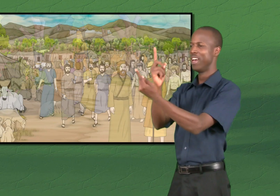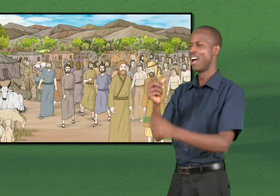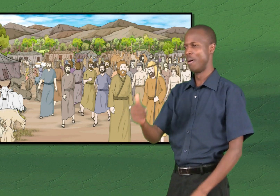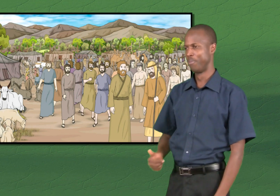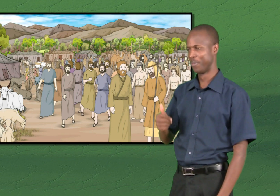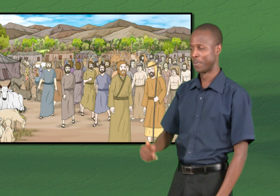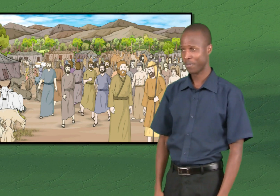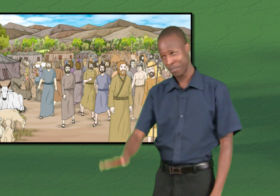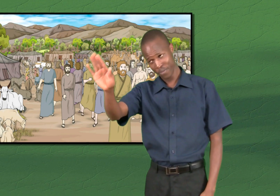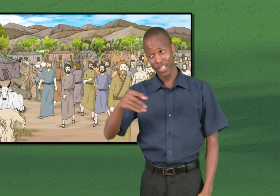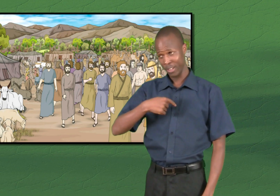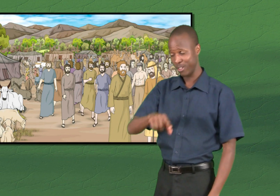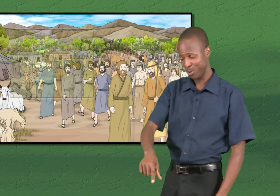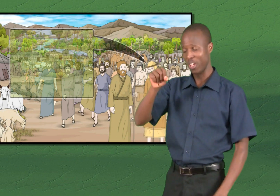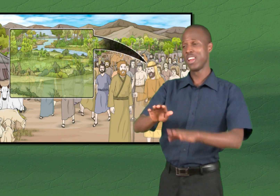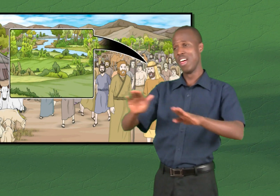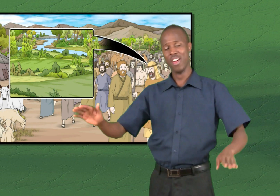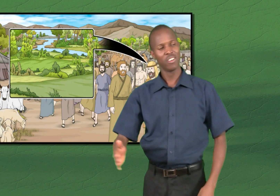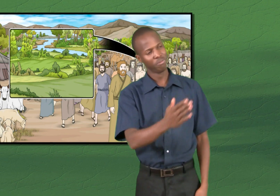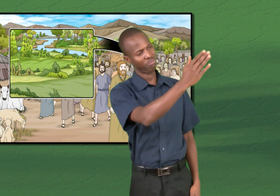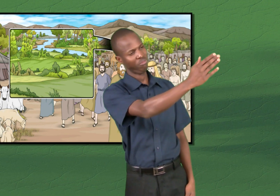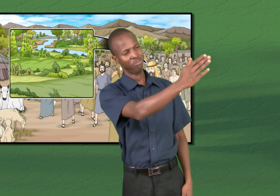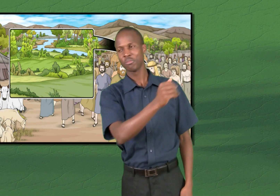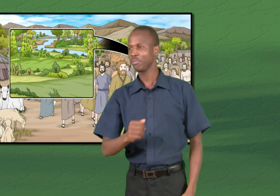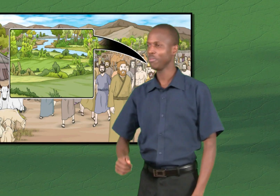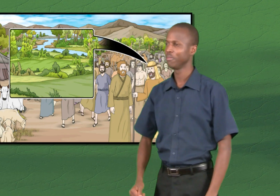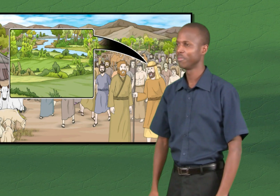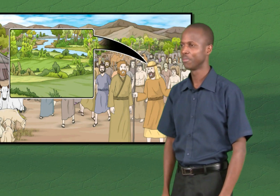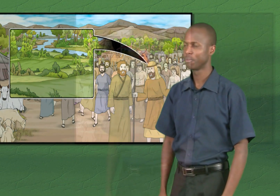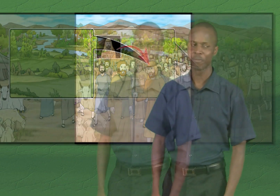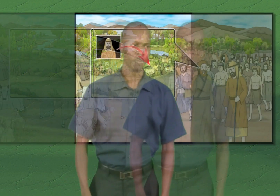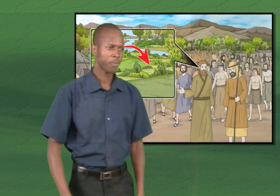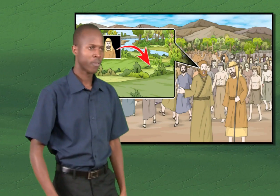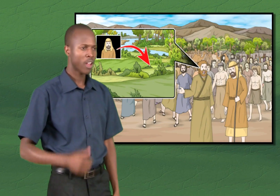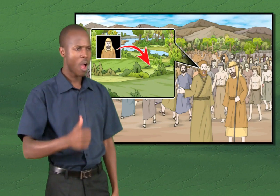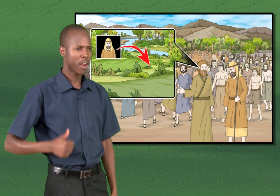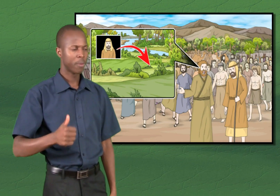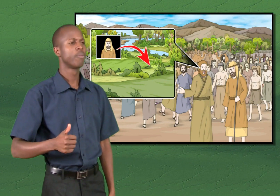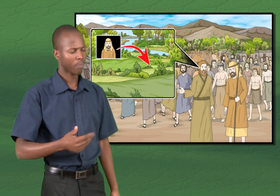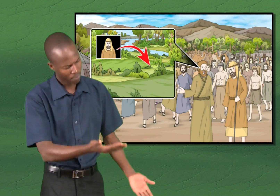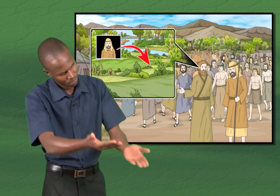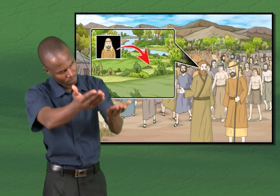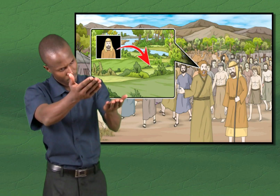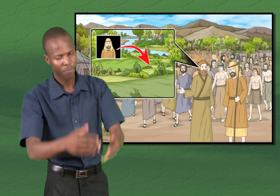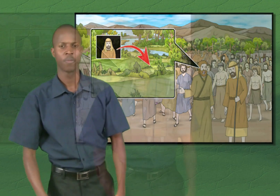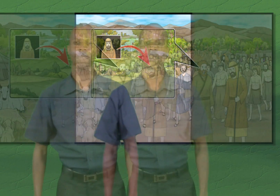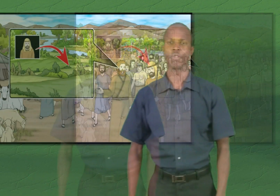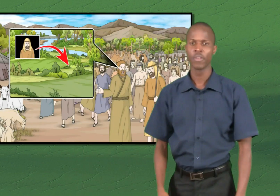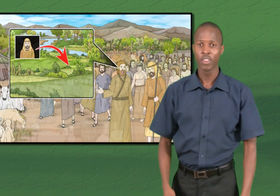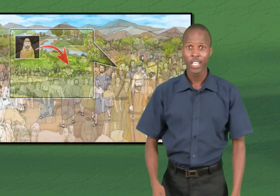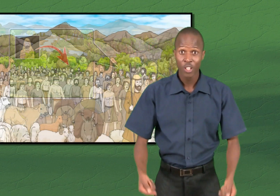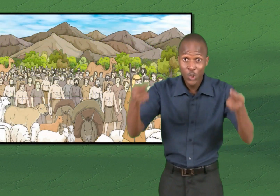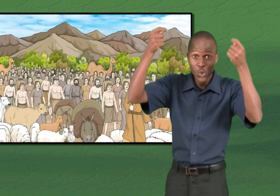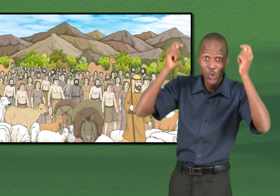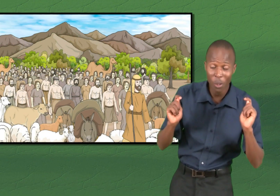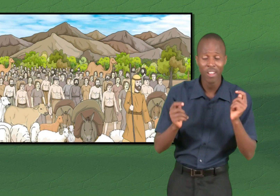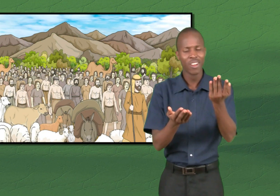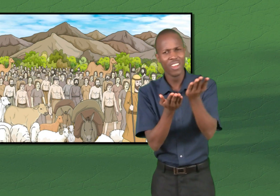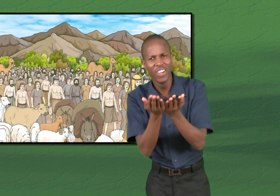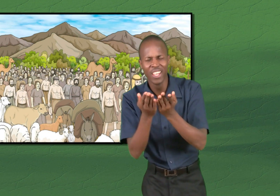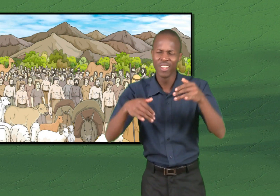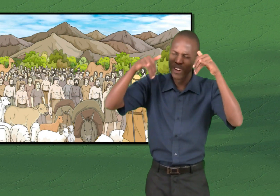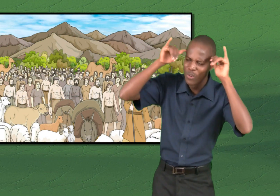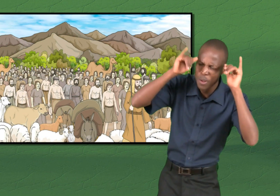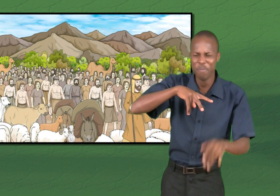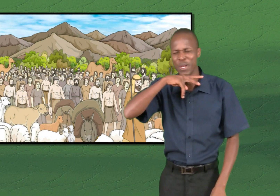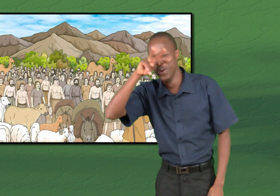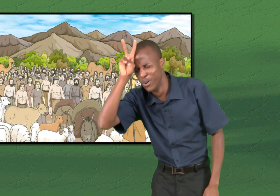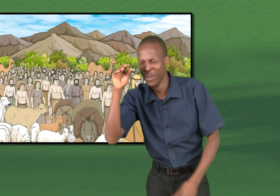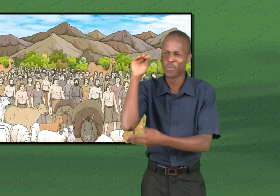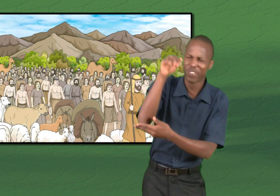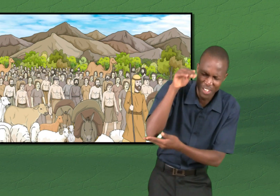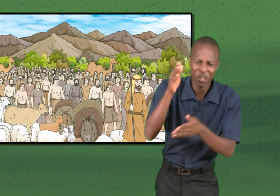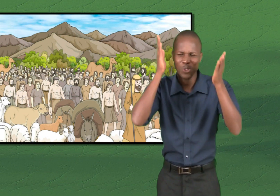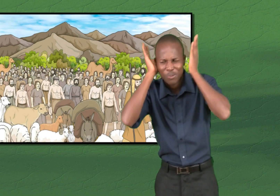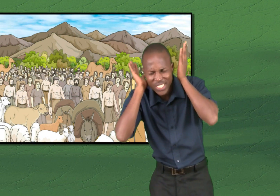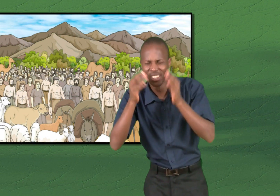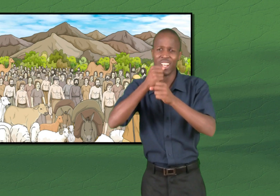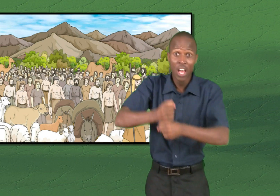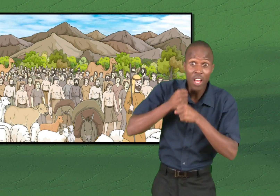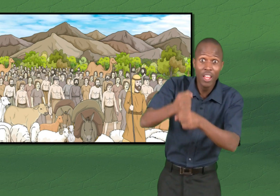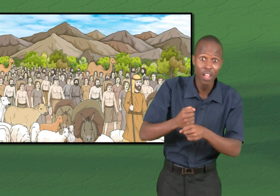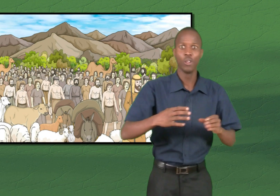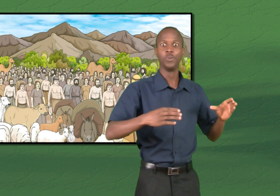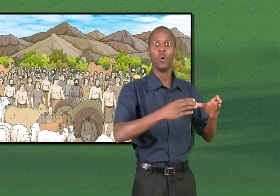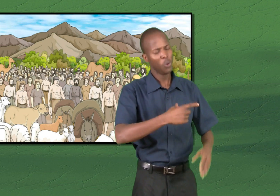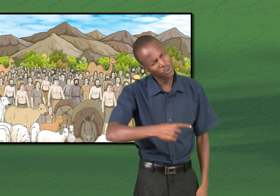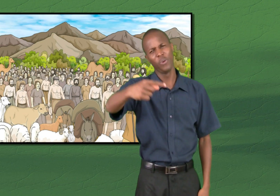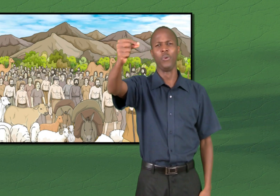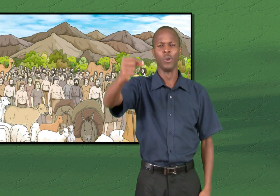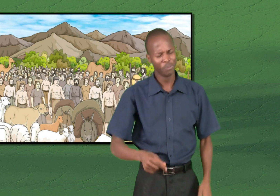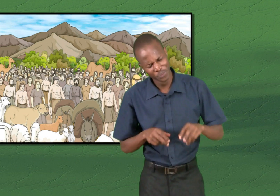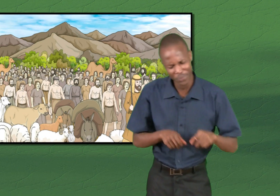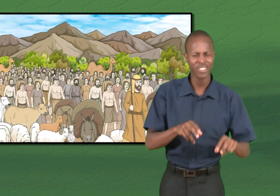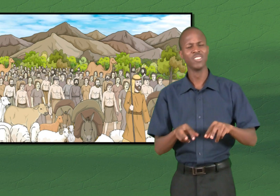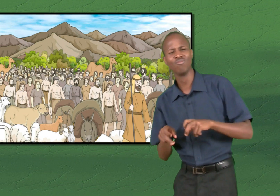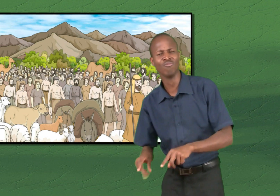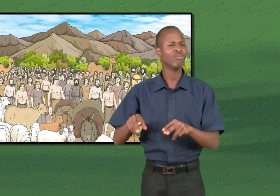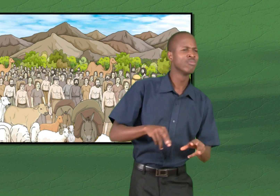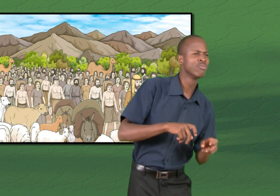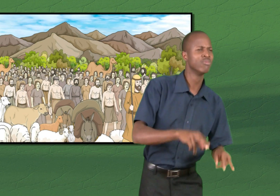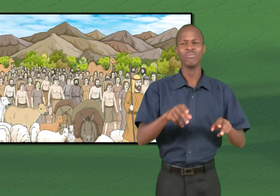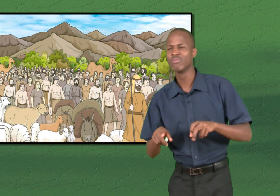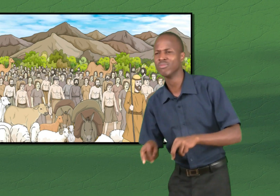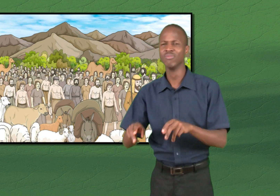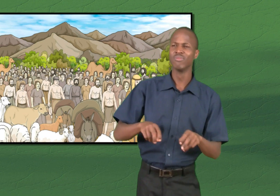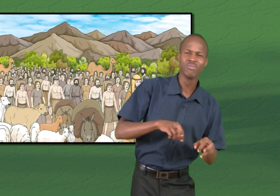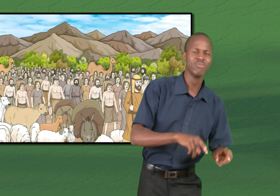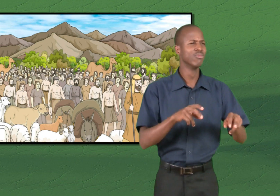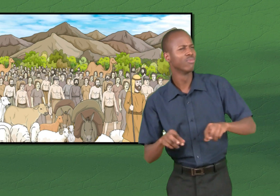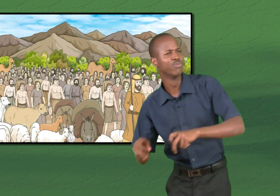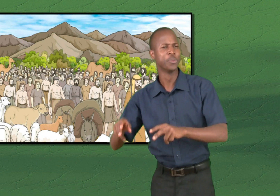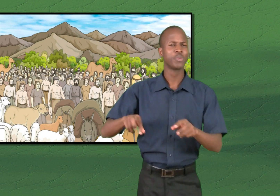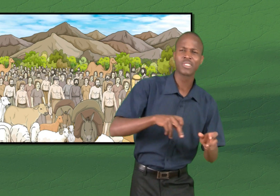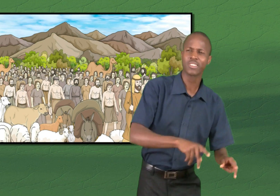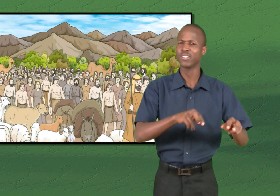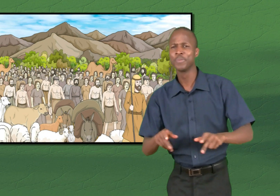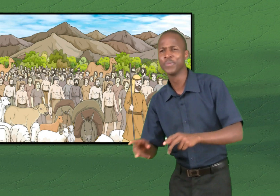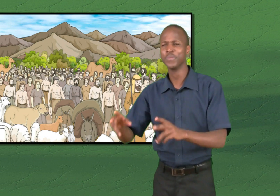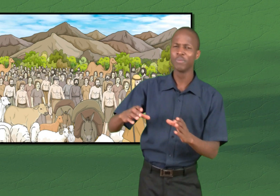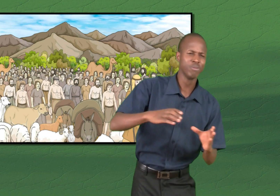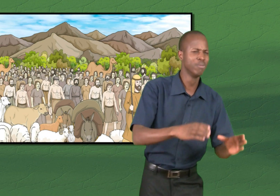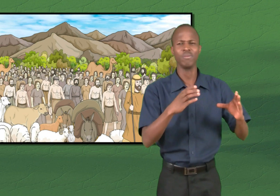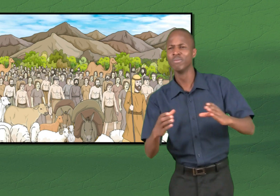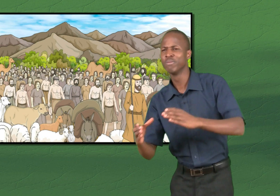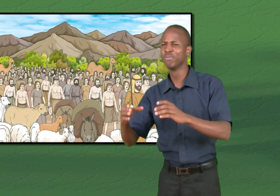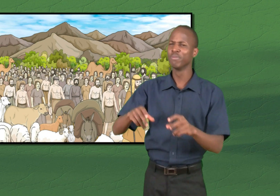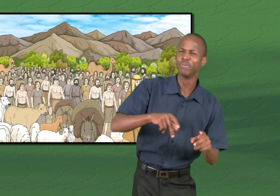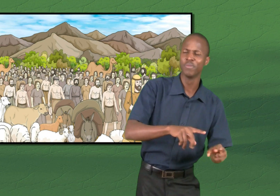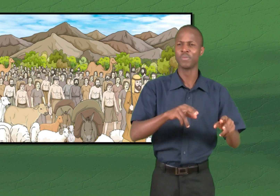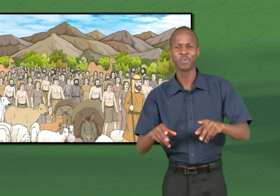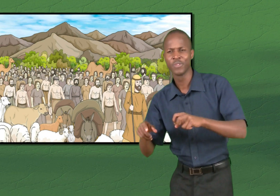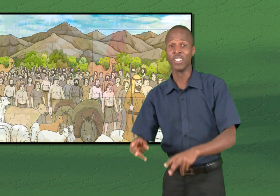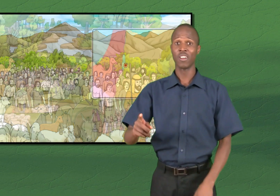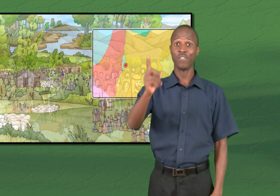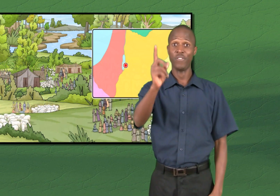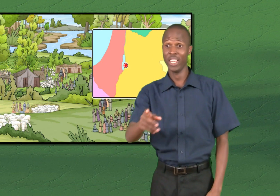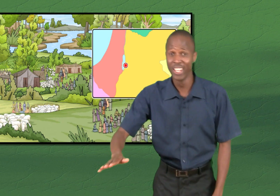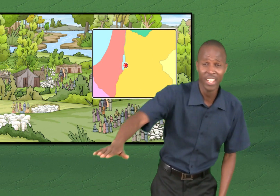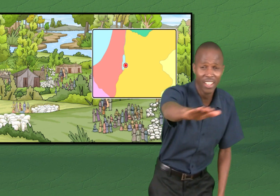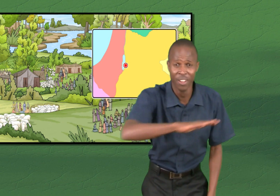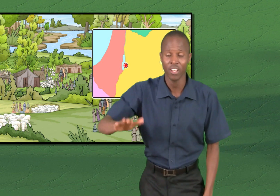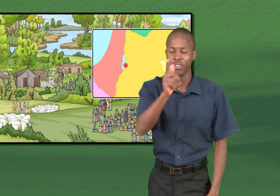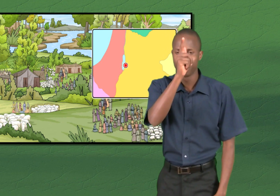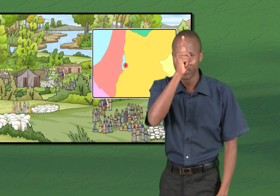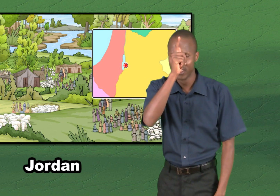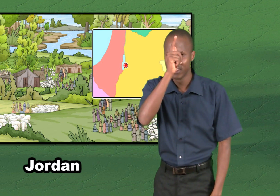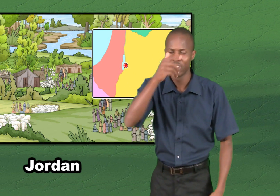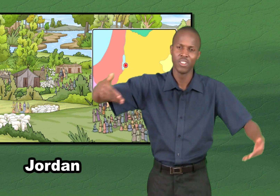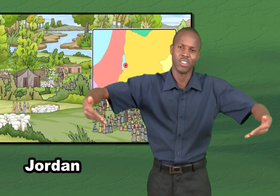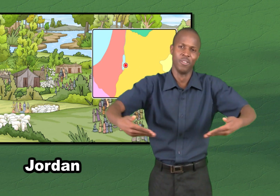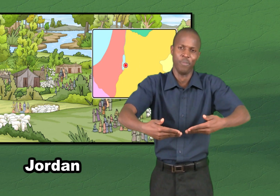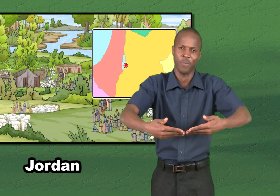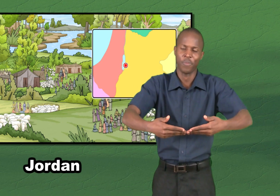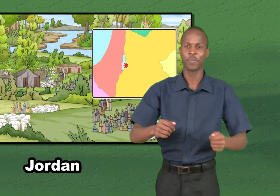(This was before the LORD destroyed Sodom and Gomorrah.) So Lot chose the whole plain of the Jordan for himself and set out toward the east.